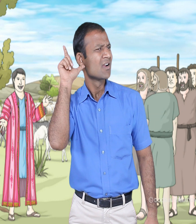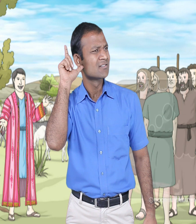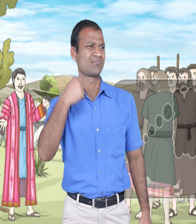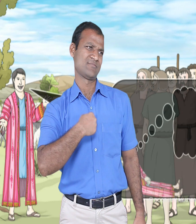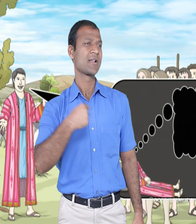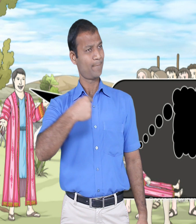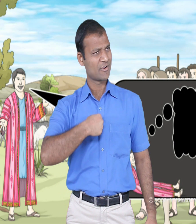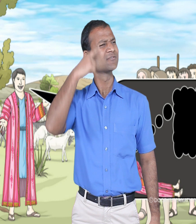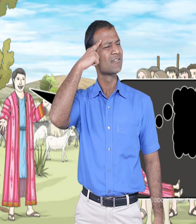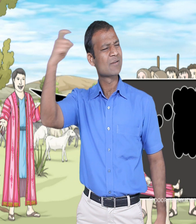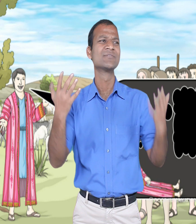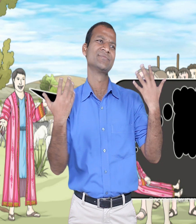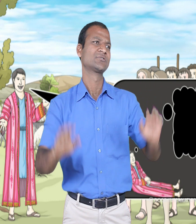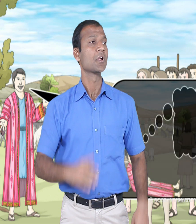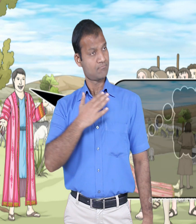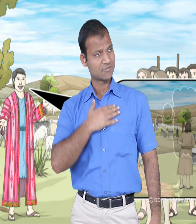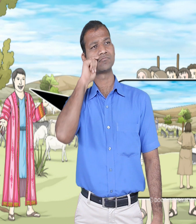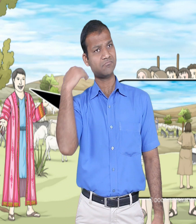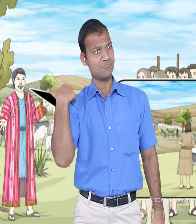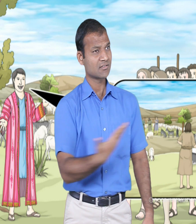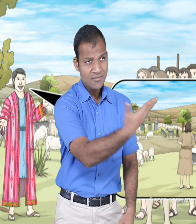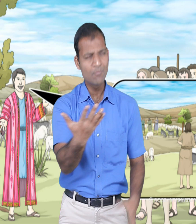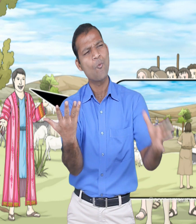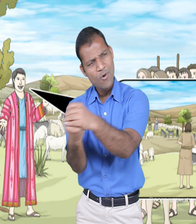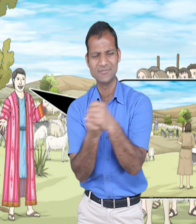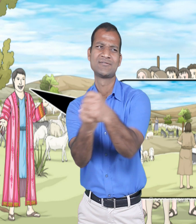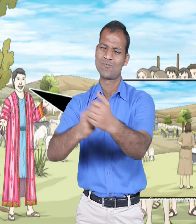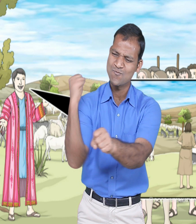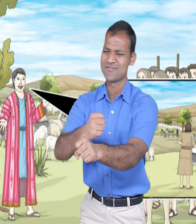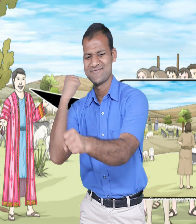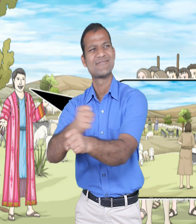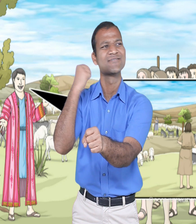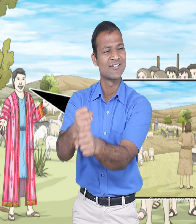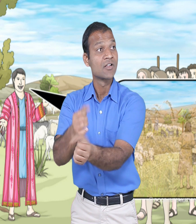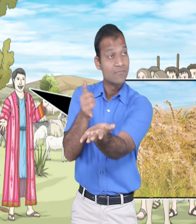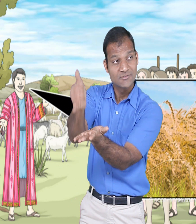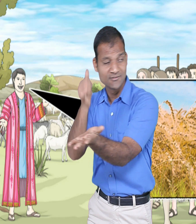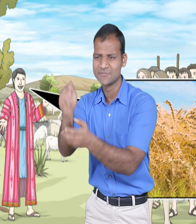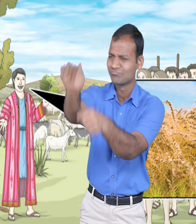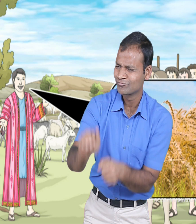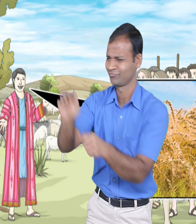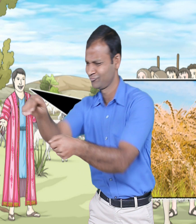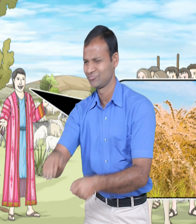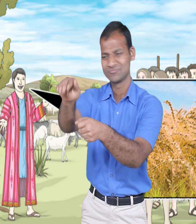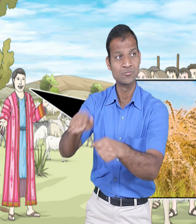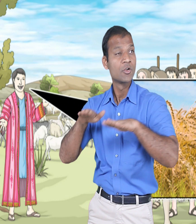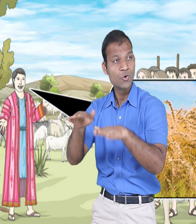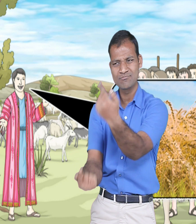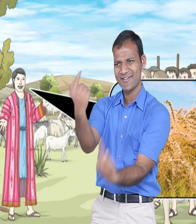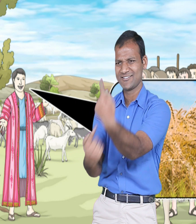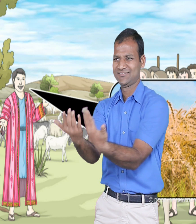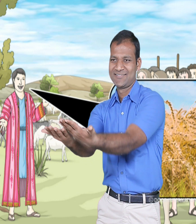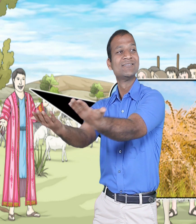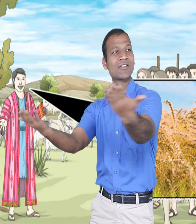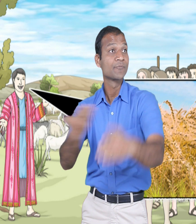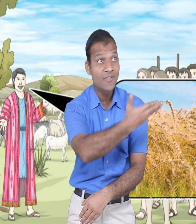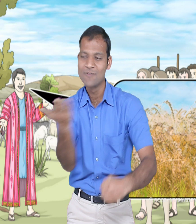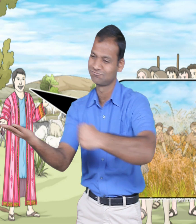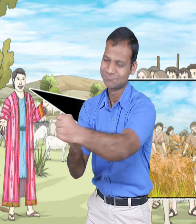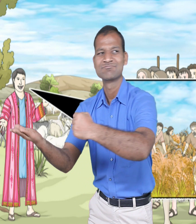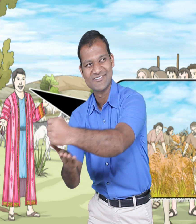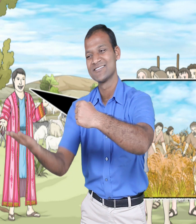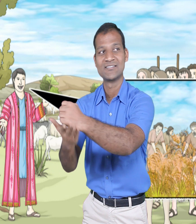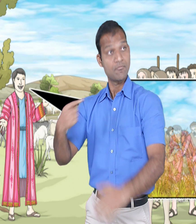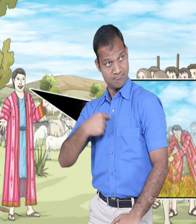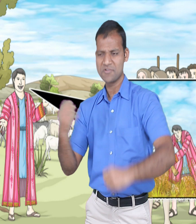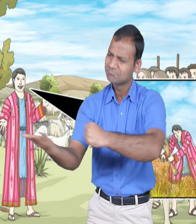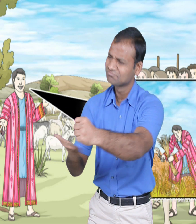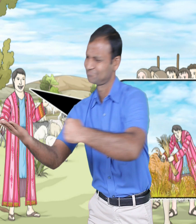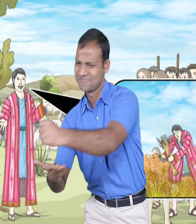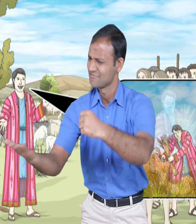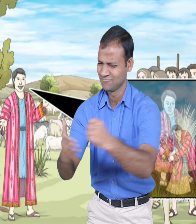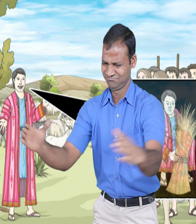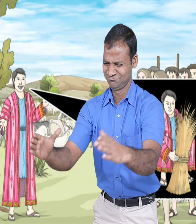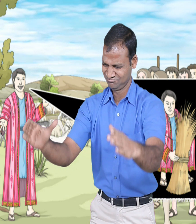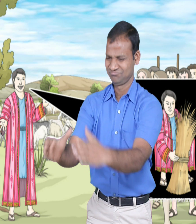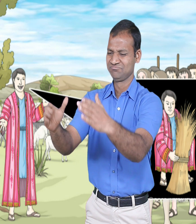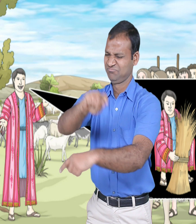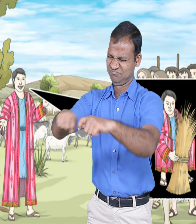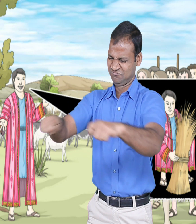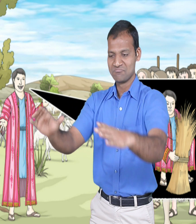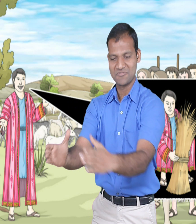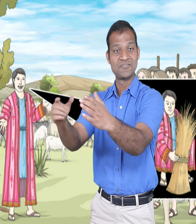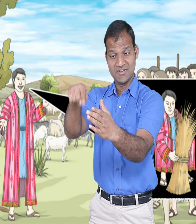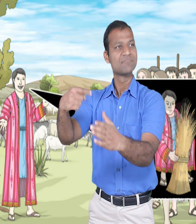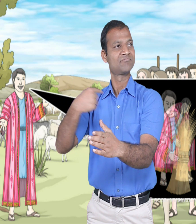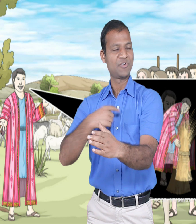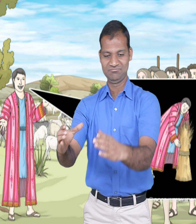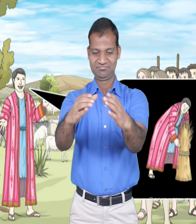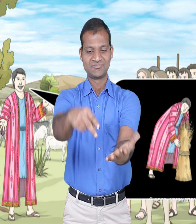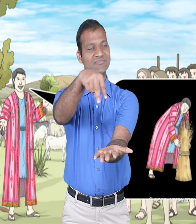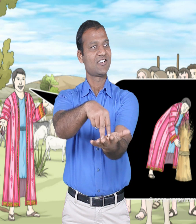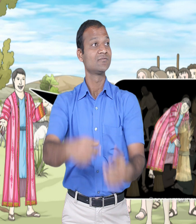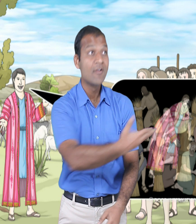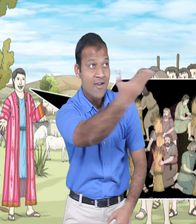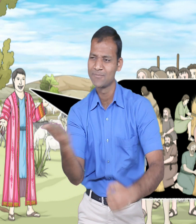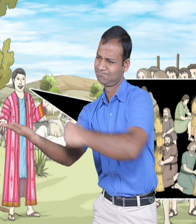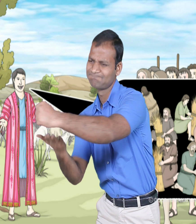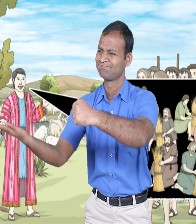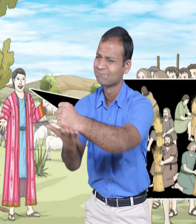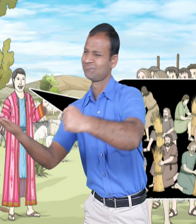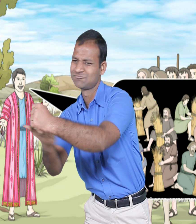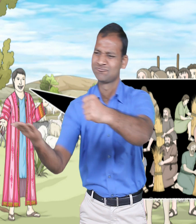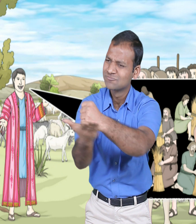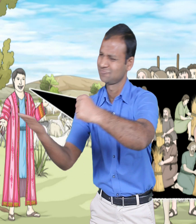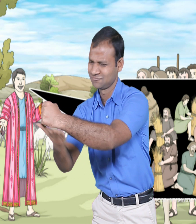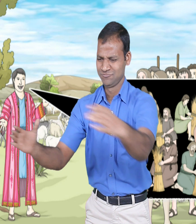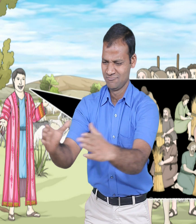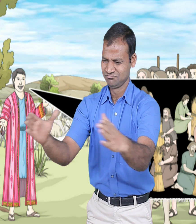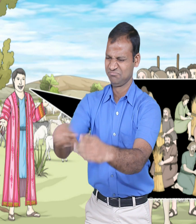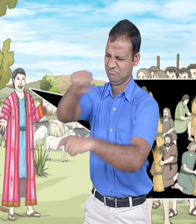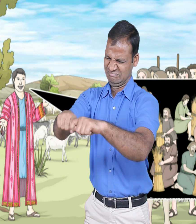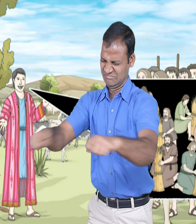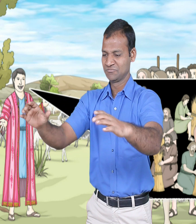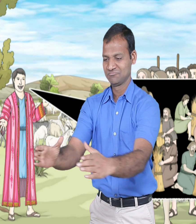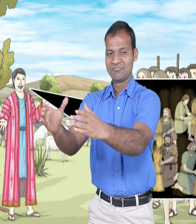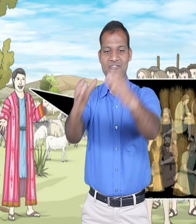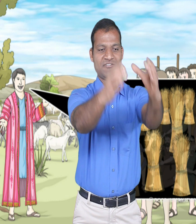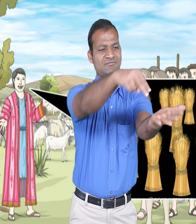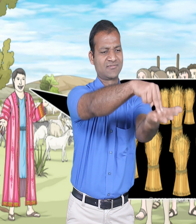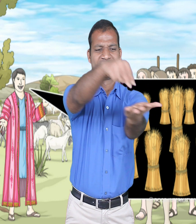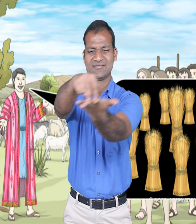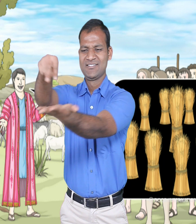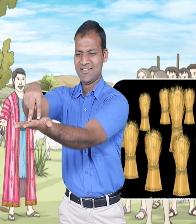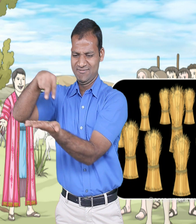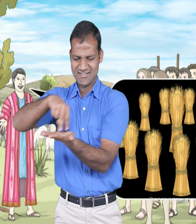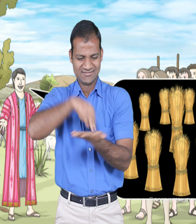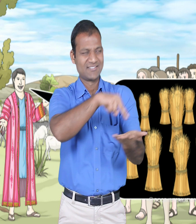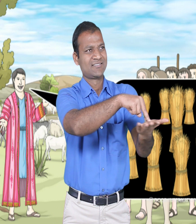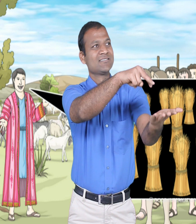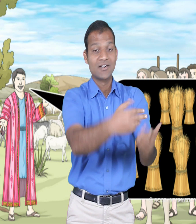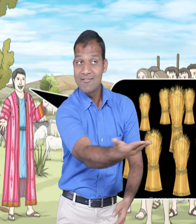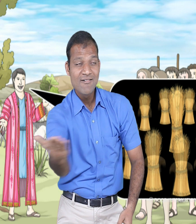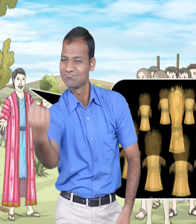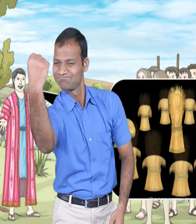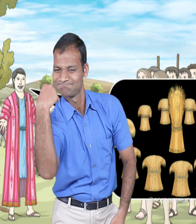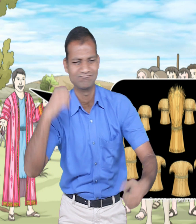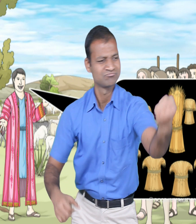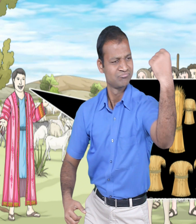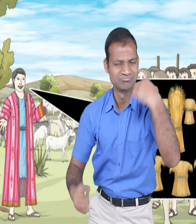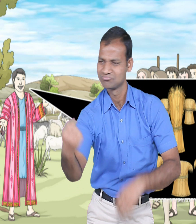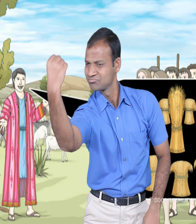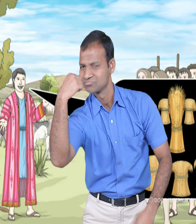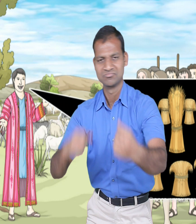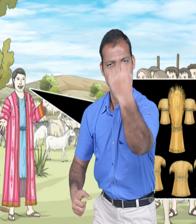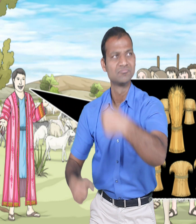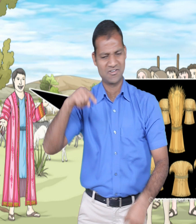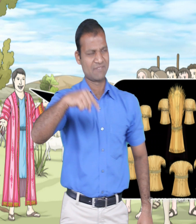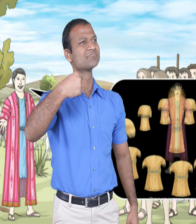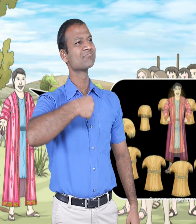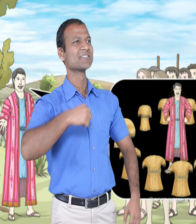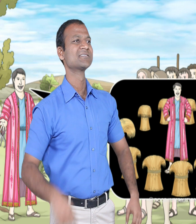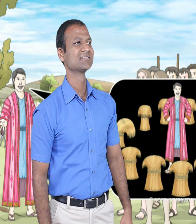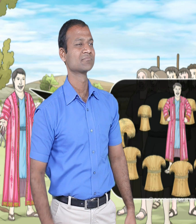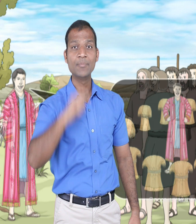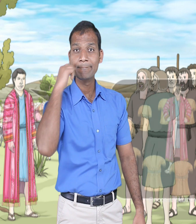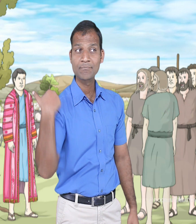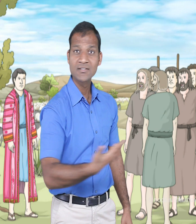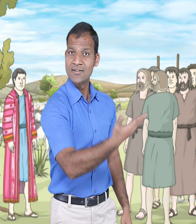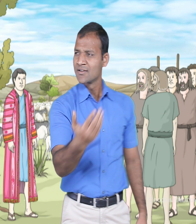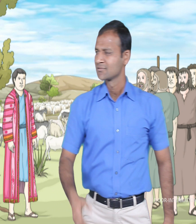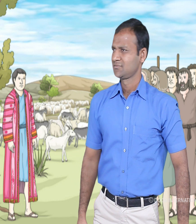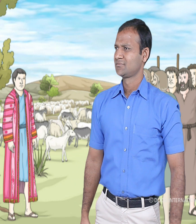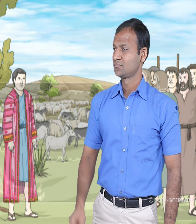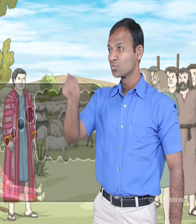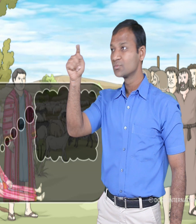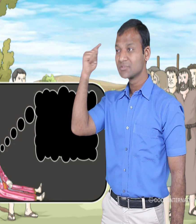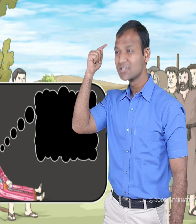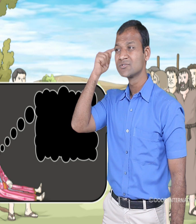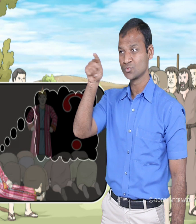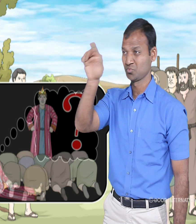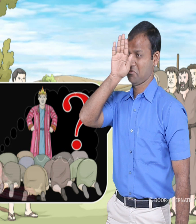He said to them, “Listen to this dream I had: We were binding sheaves of grain in the field, and suddenly my sheaf rose and stood upright, while your sheaves gathered around and bowed down to mine.”